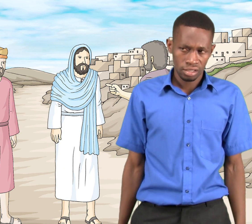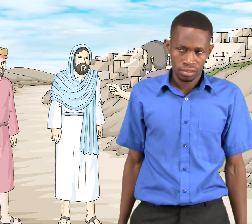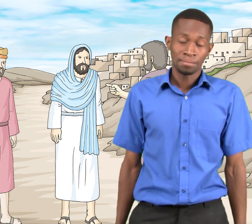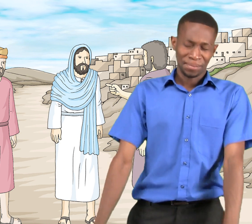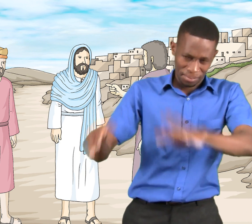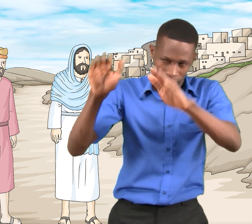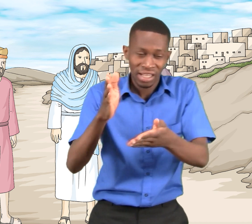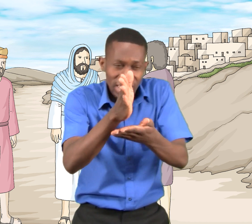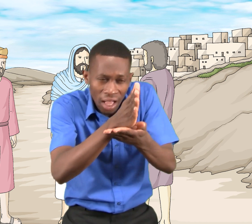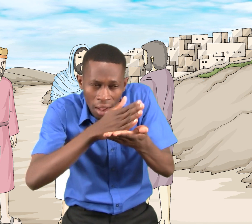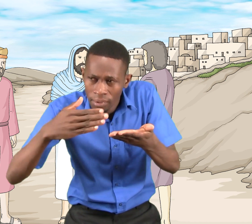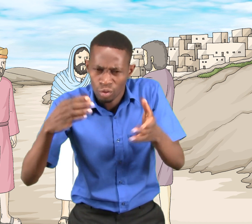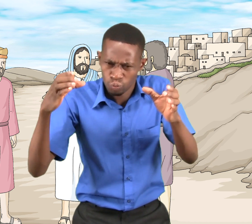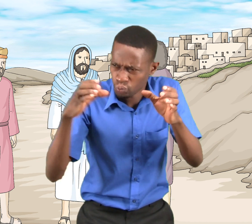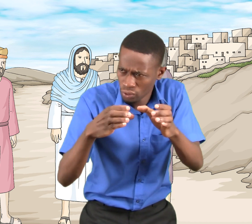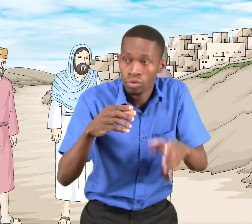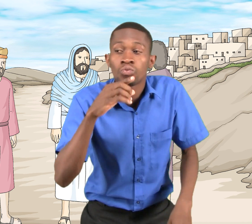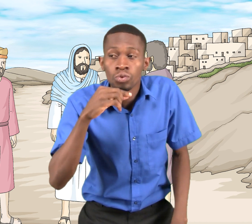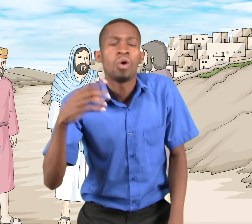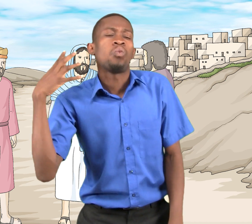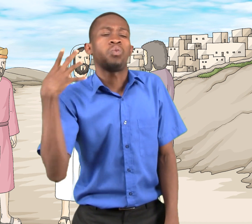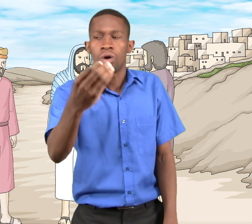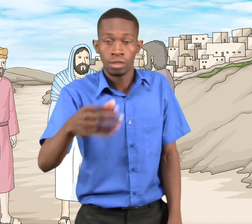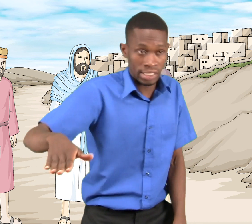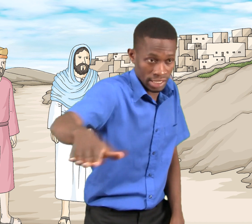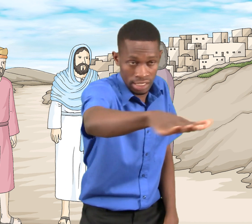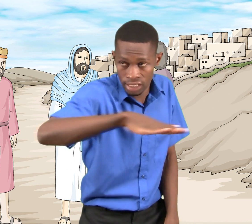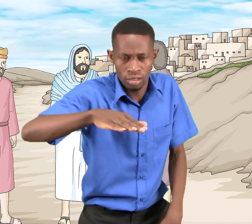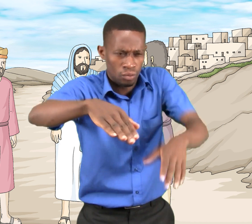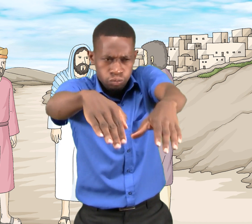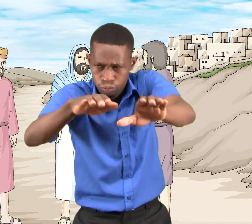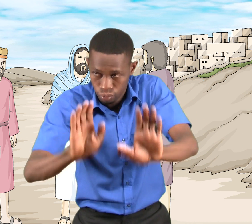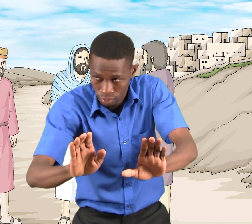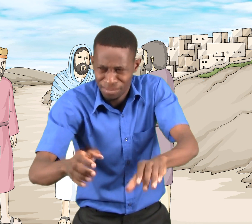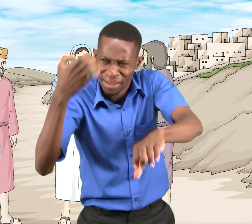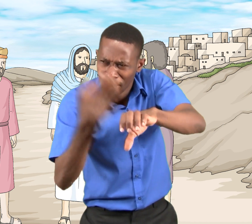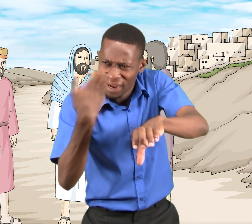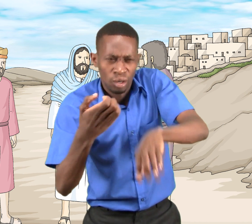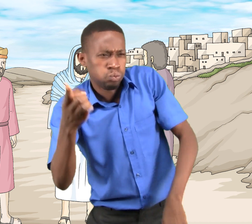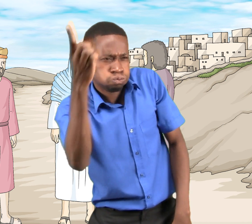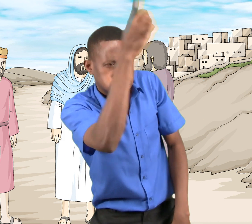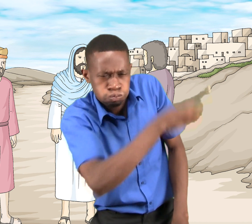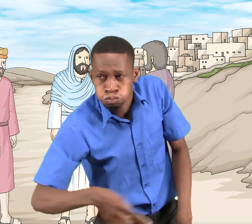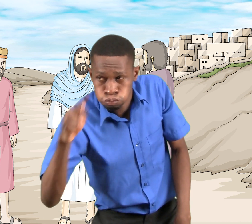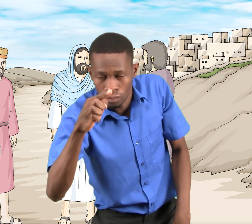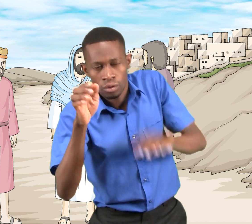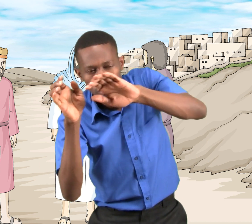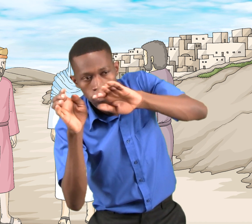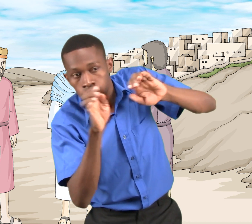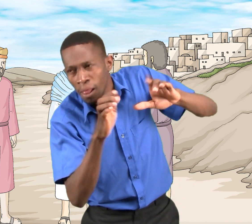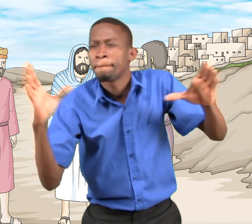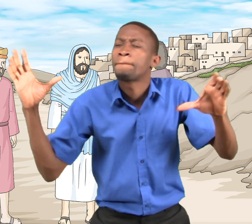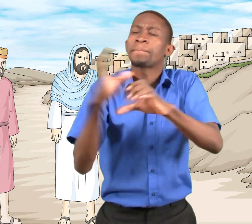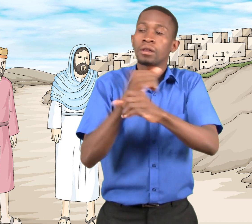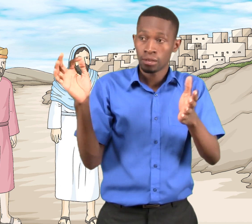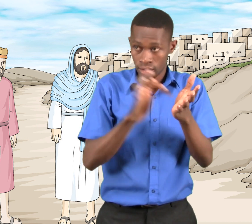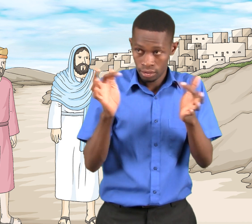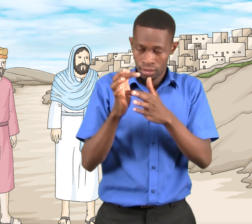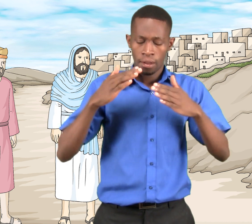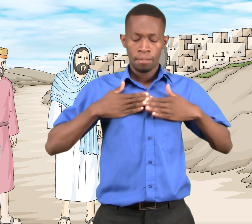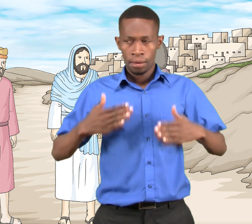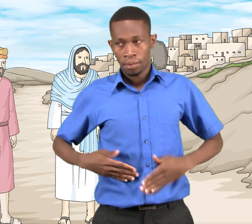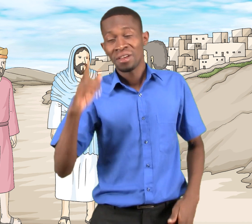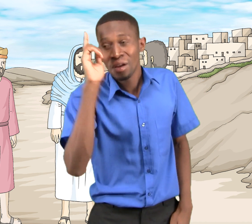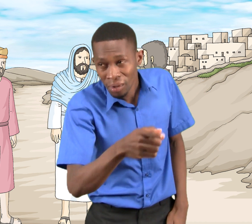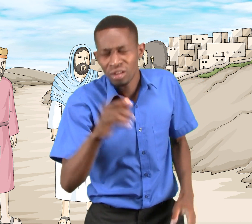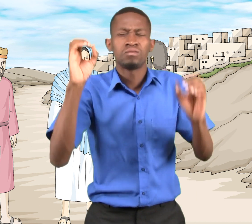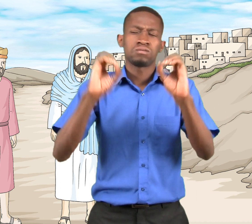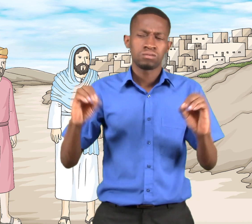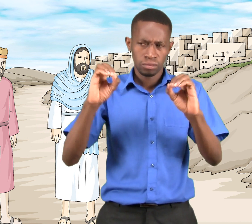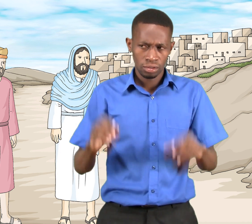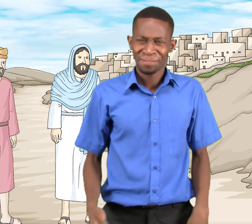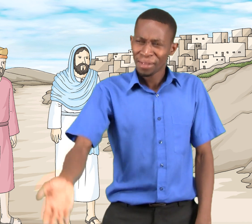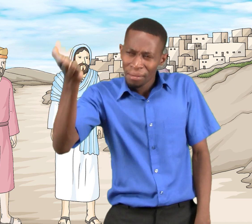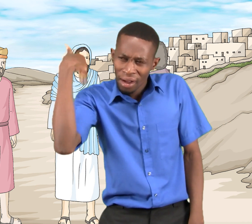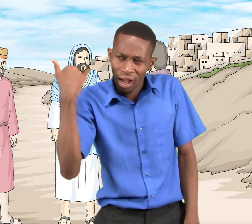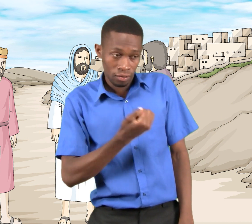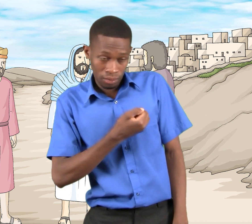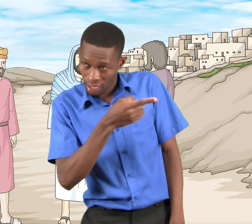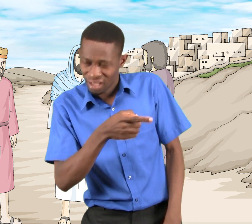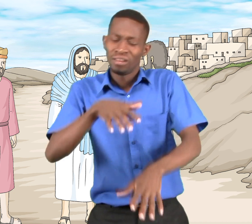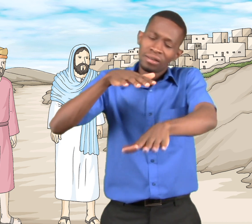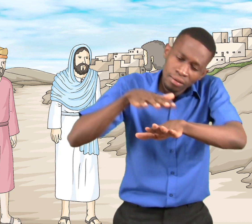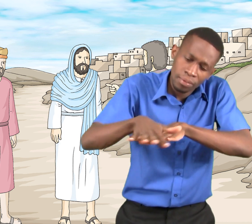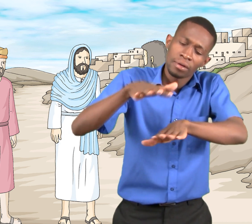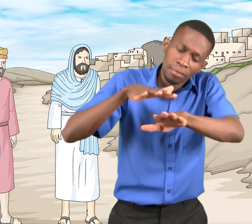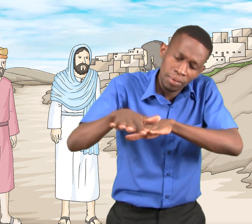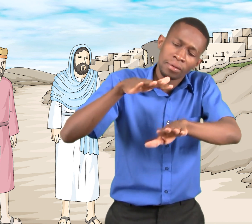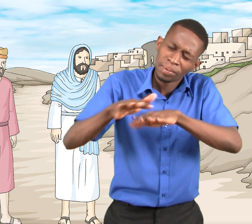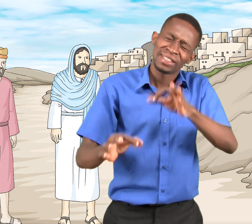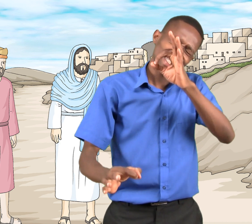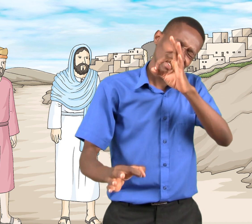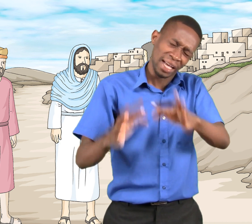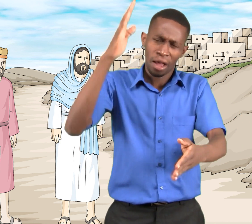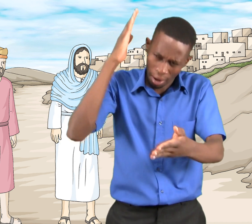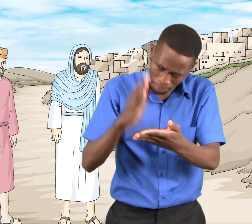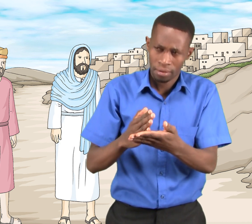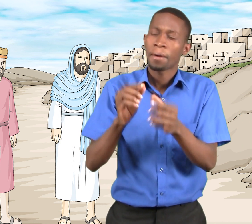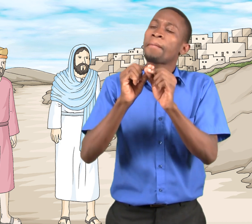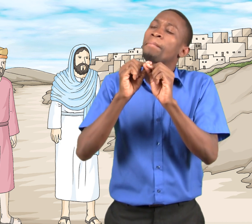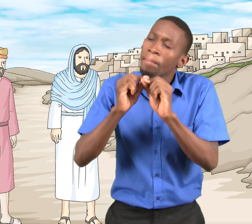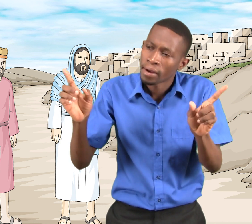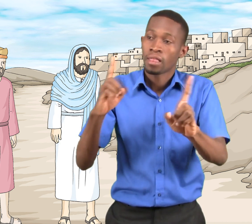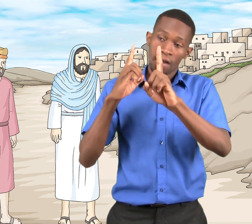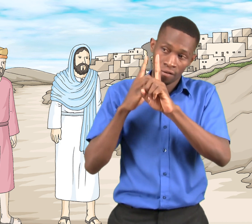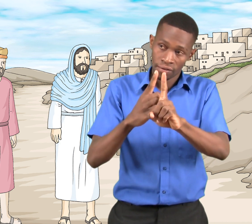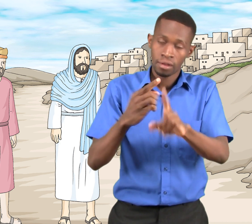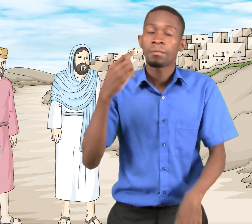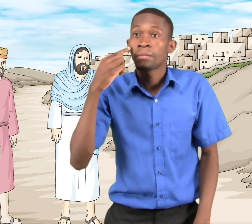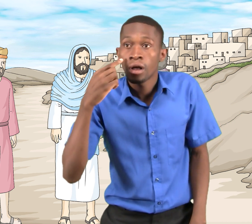Then some of our companions went to the tomb and found it just as the women had described.